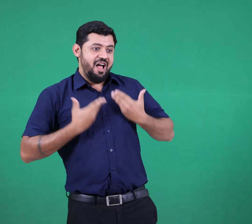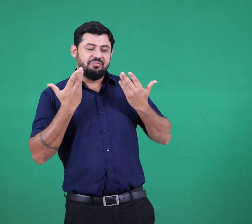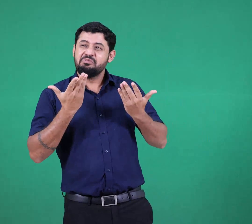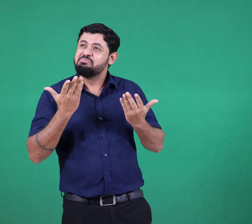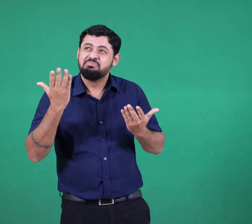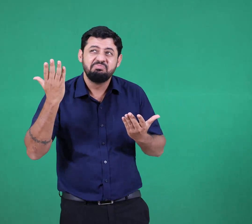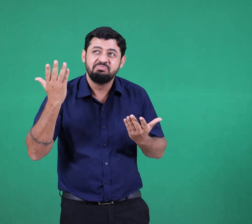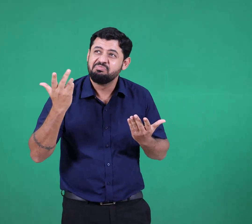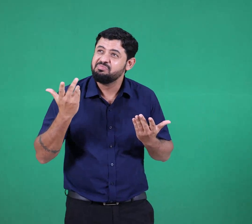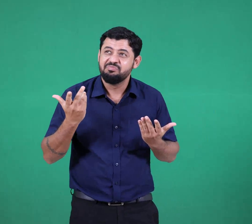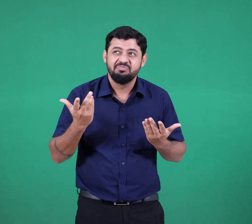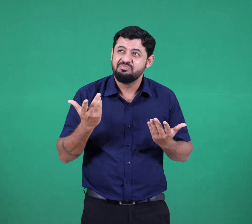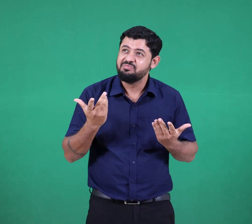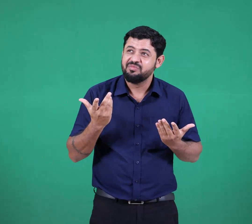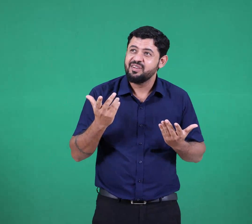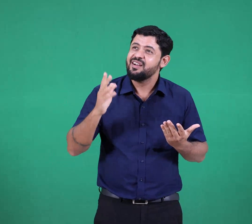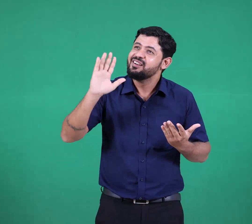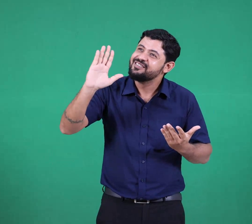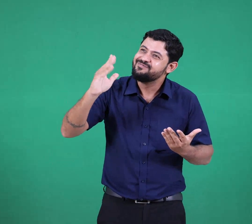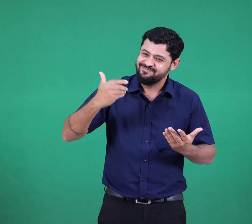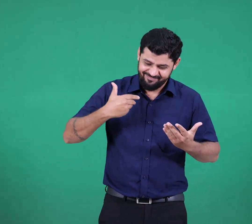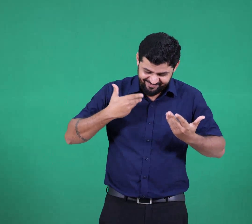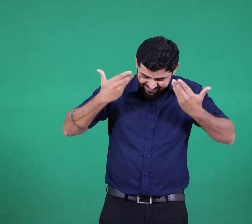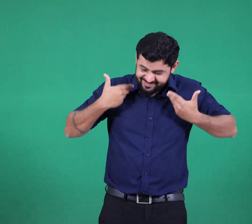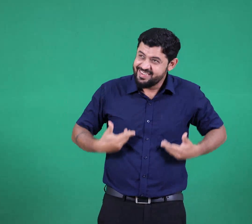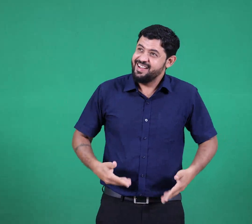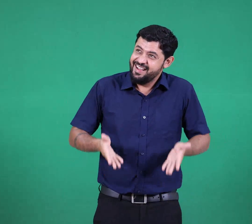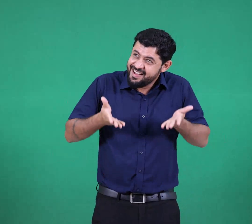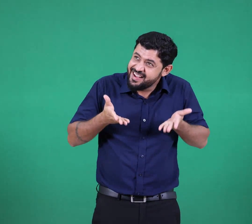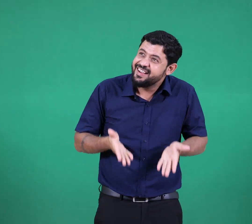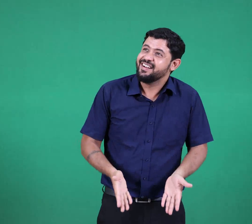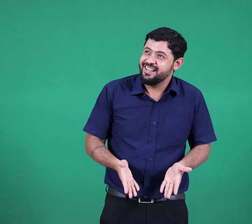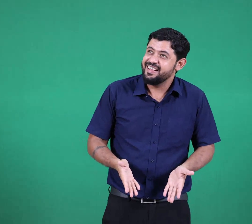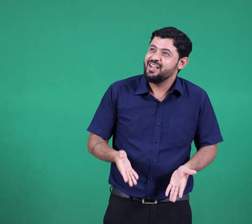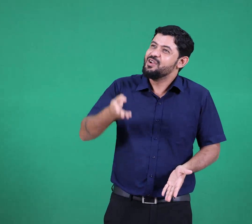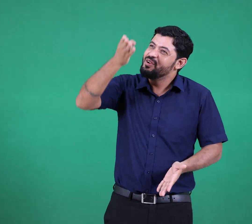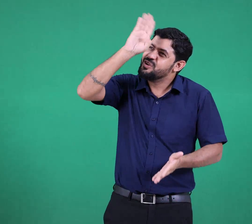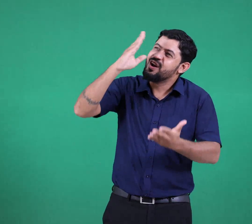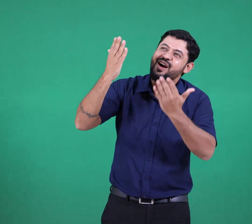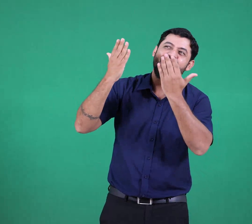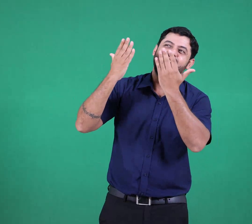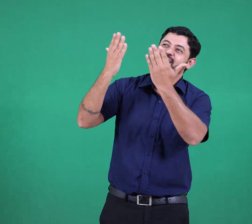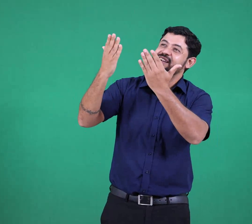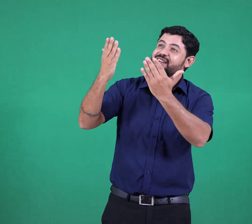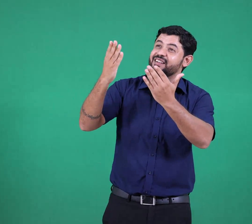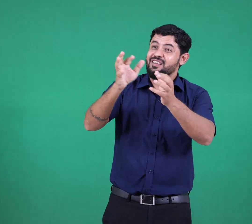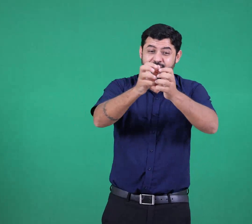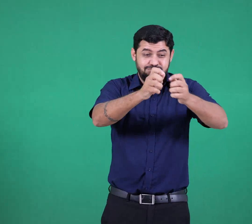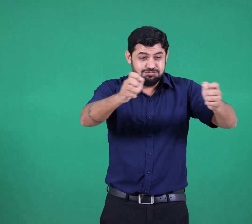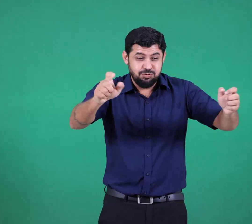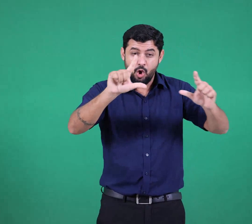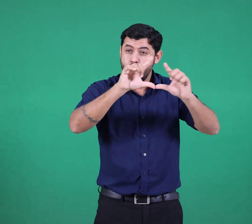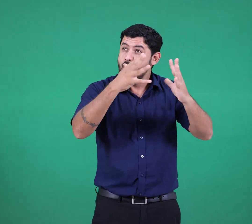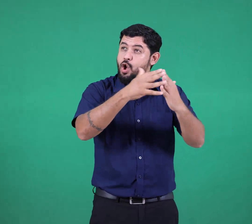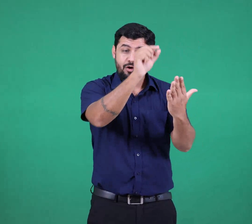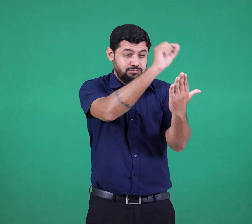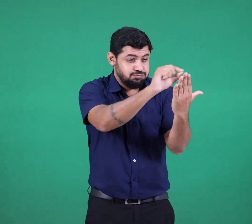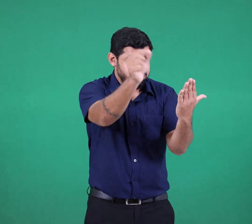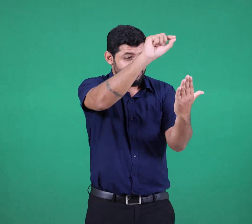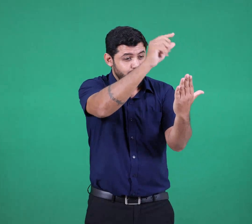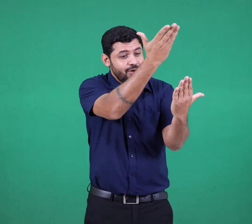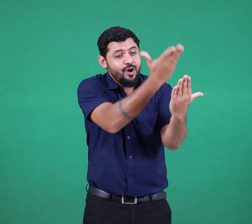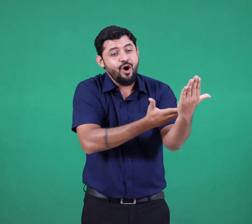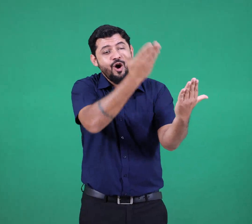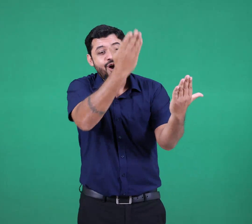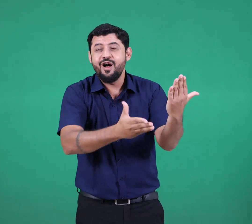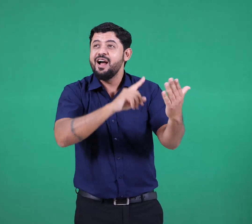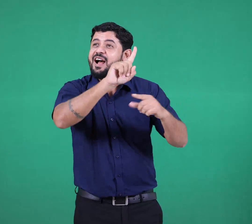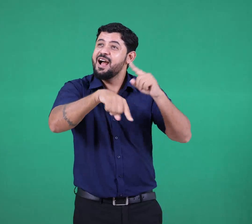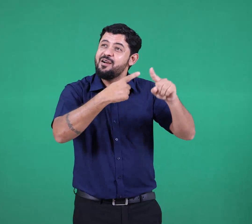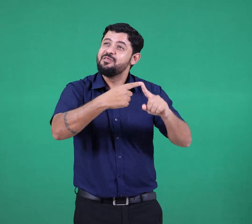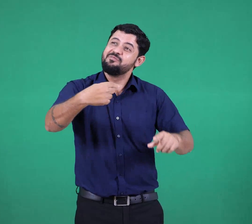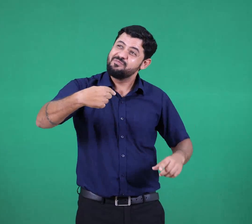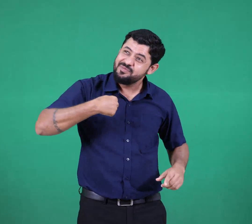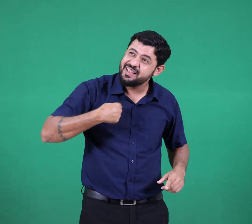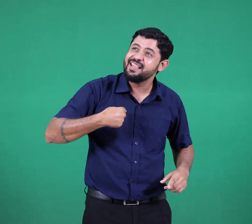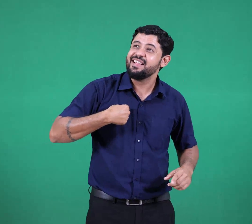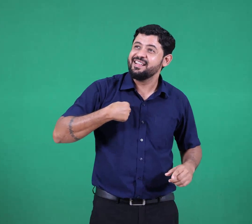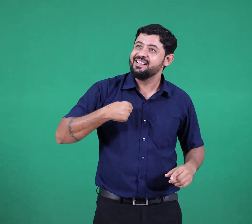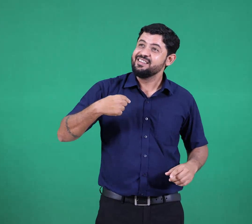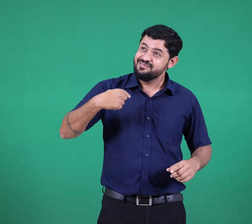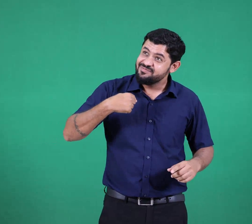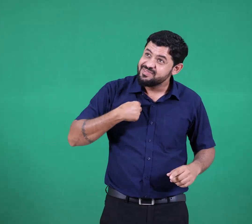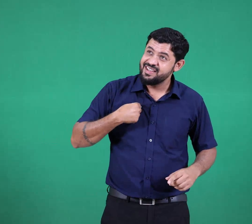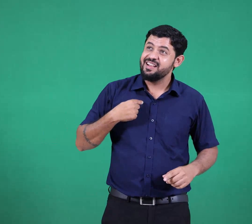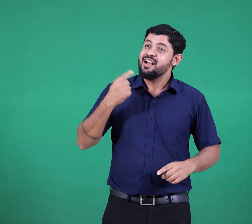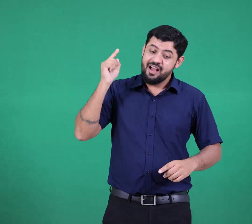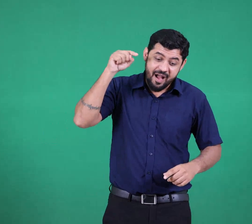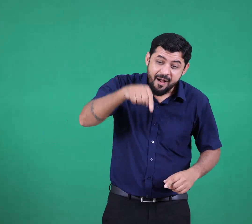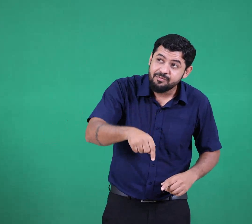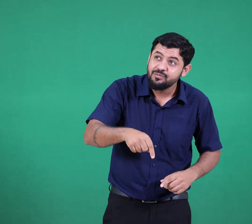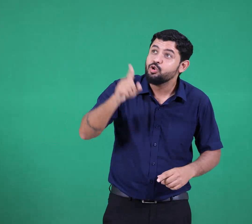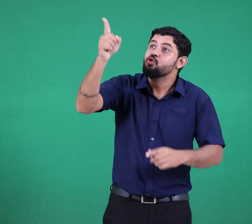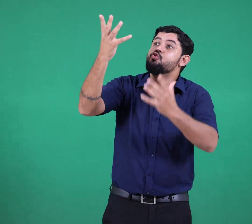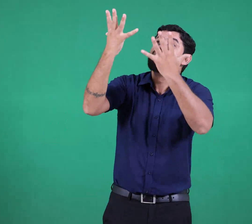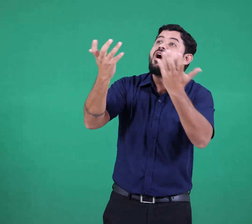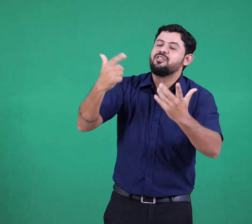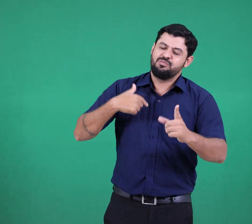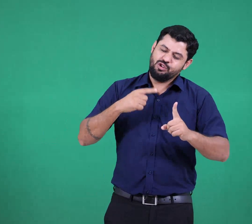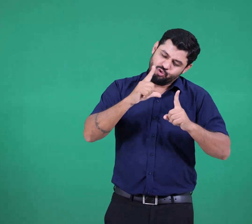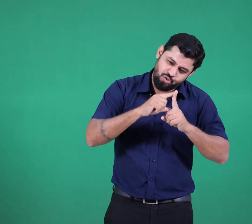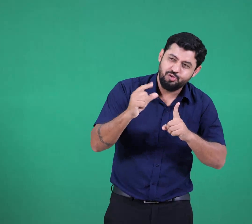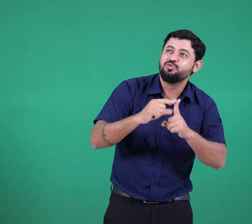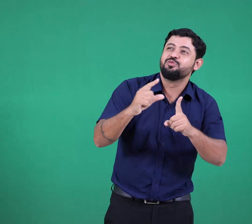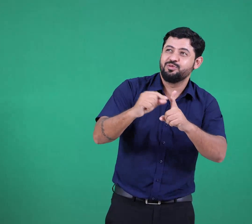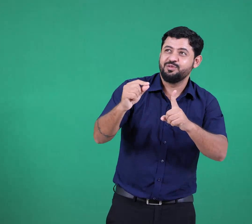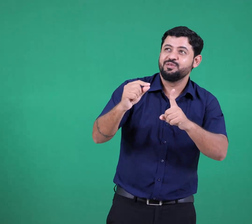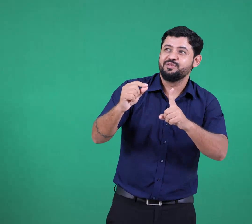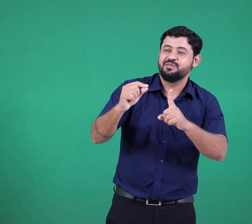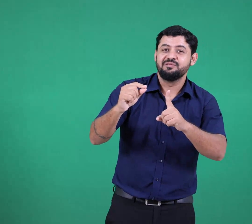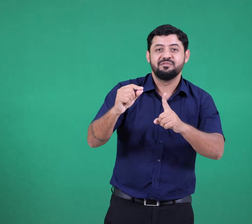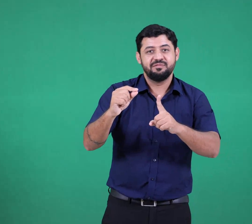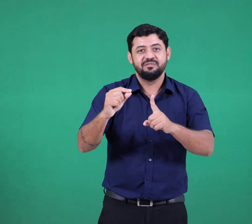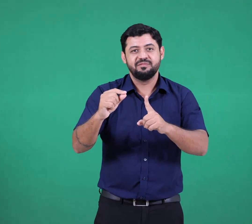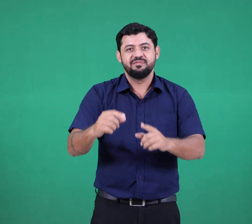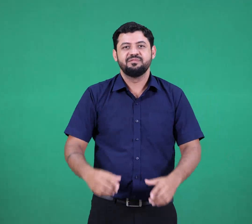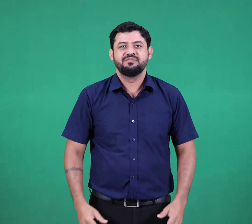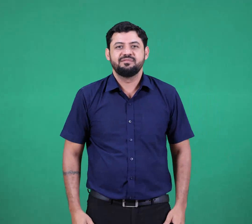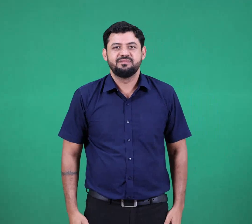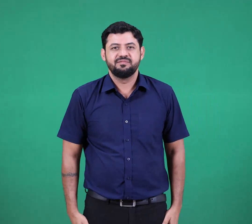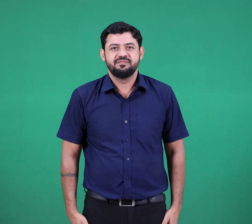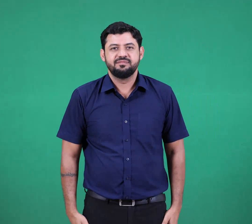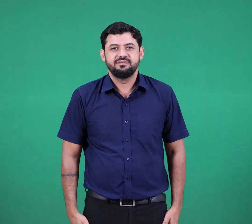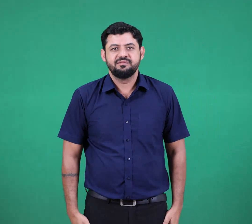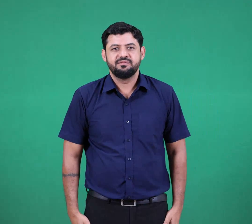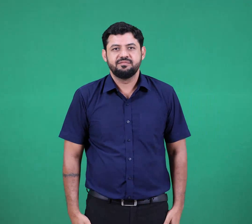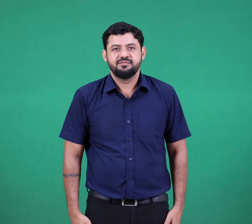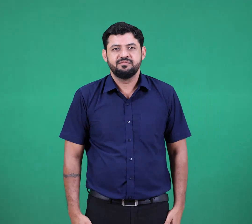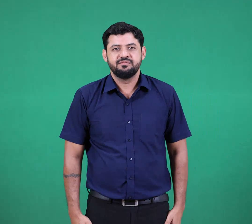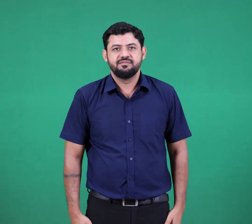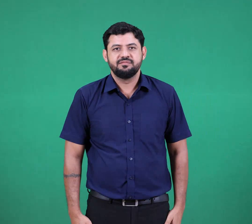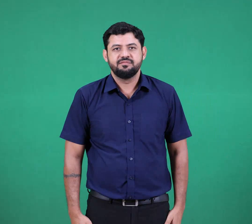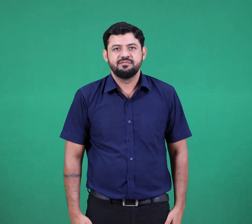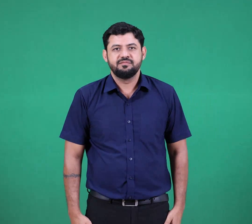Then I said, ' Here I am, it is written about Me in the scroll: I have come to do Your will, O God.'"